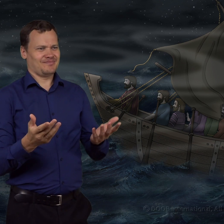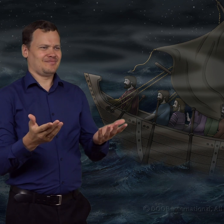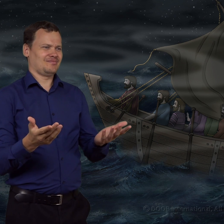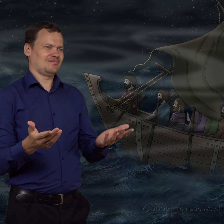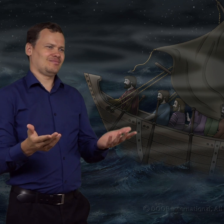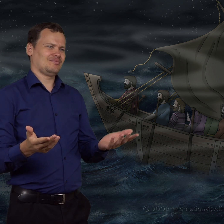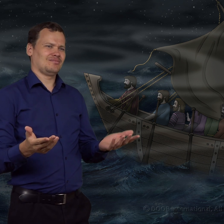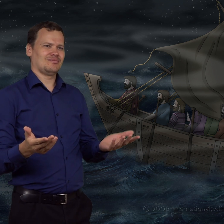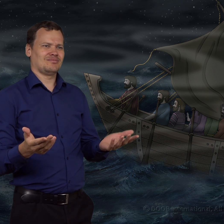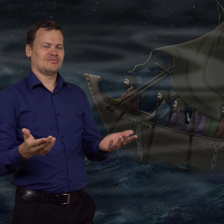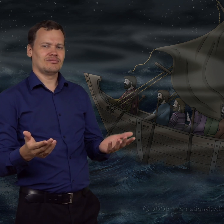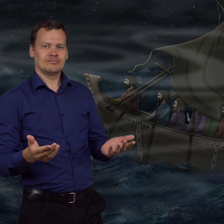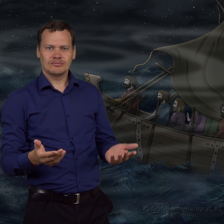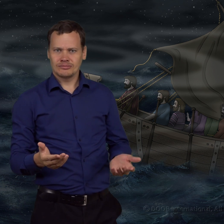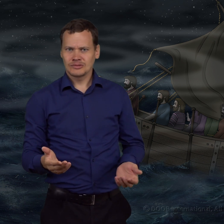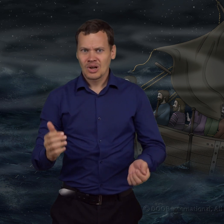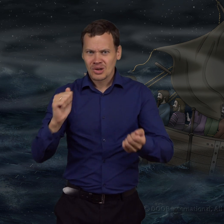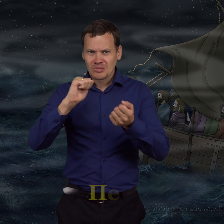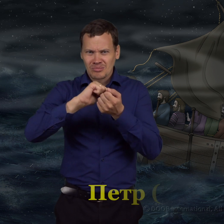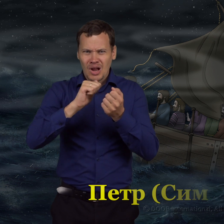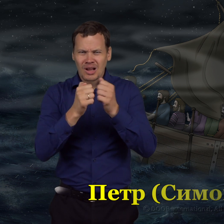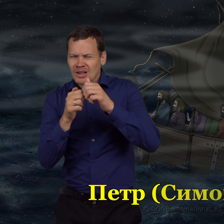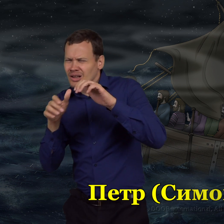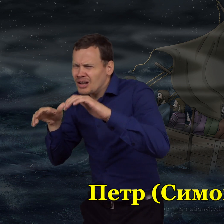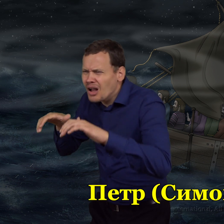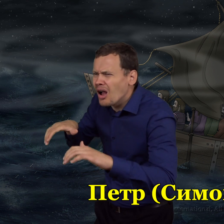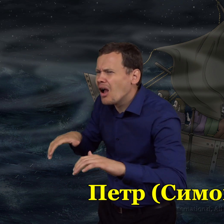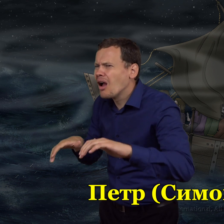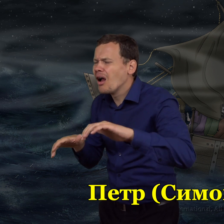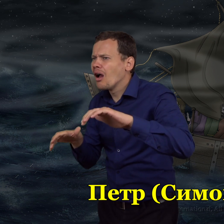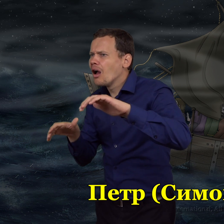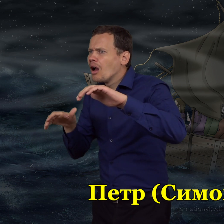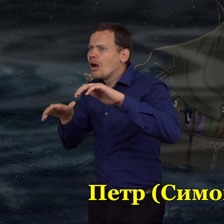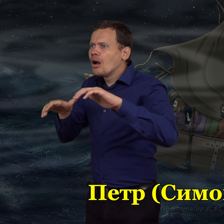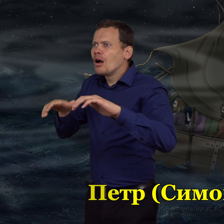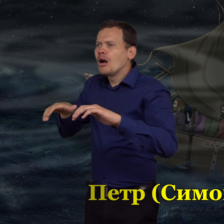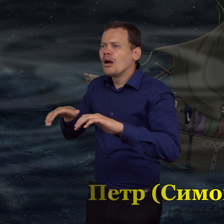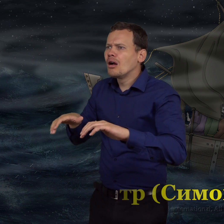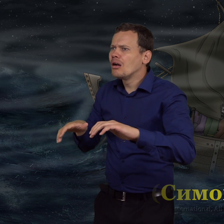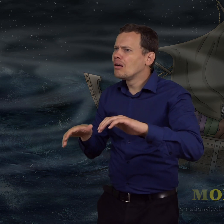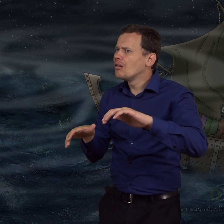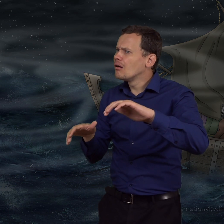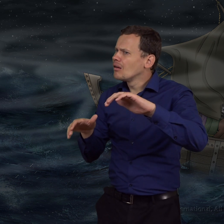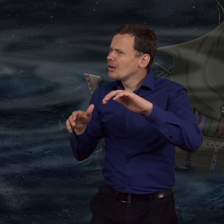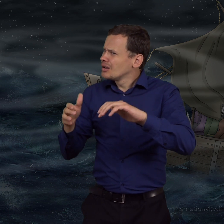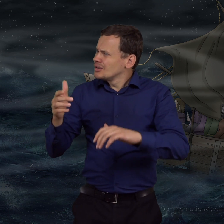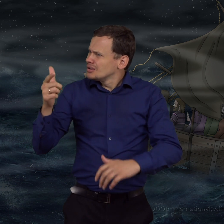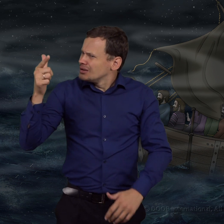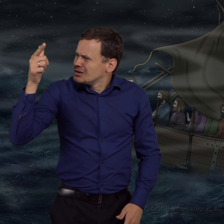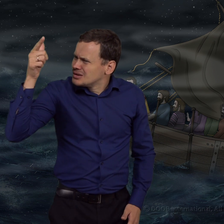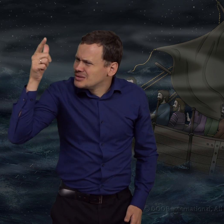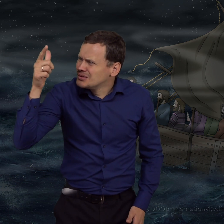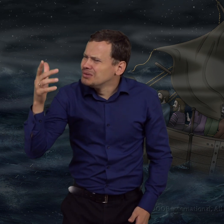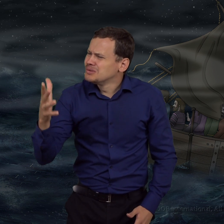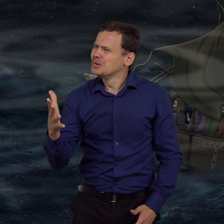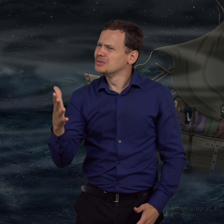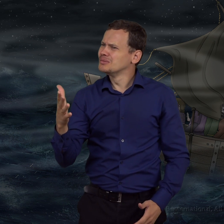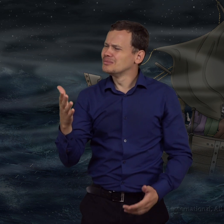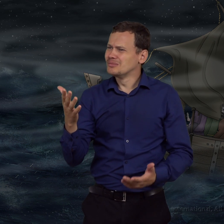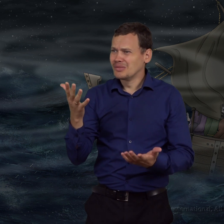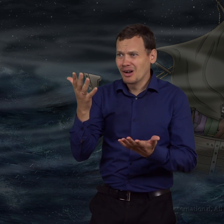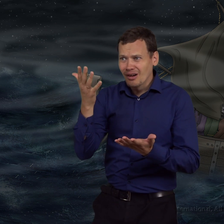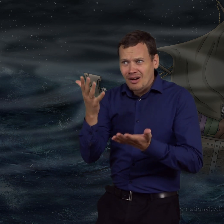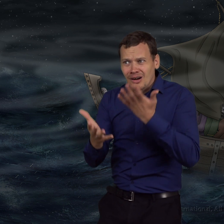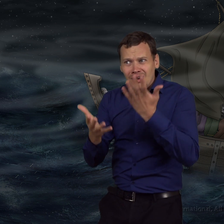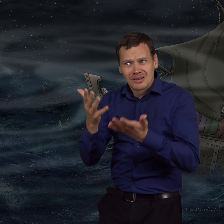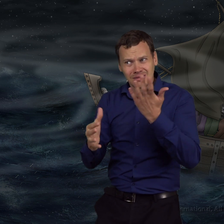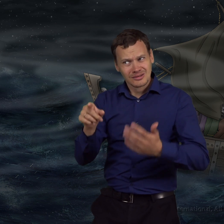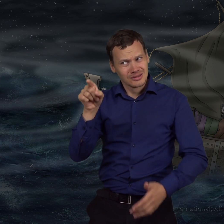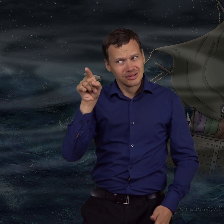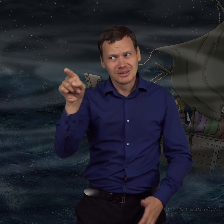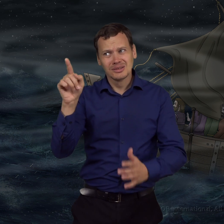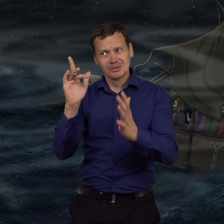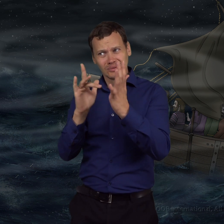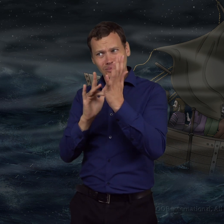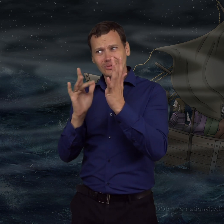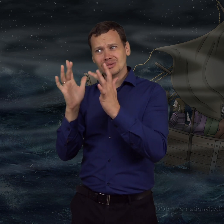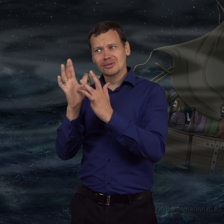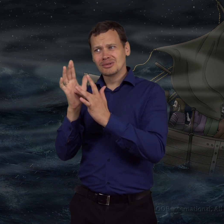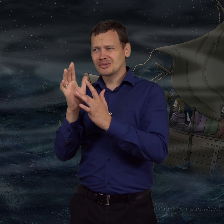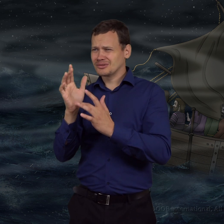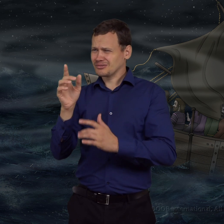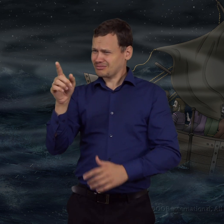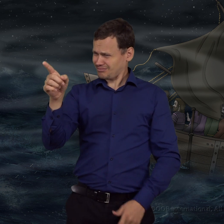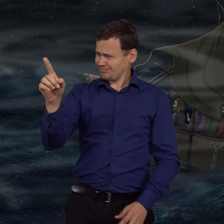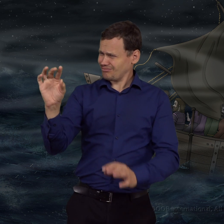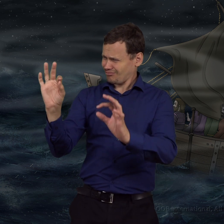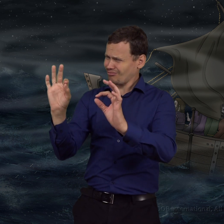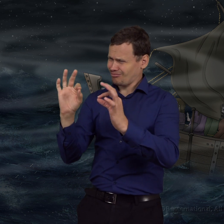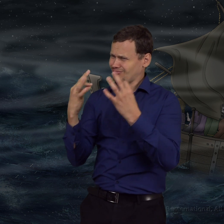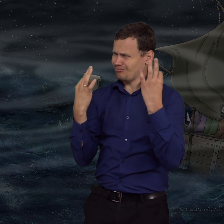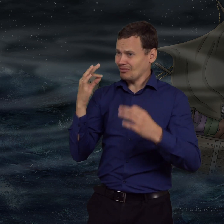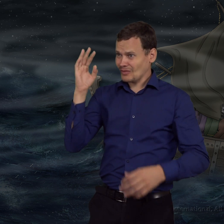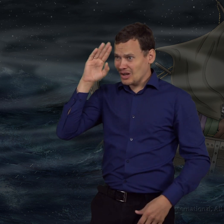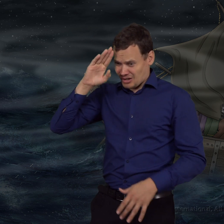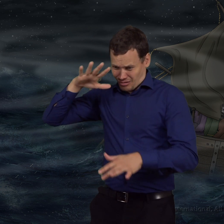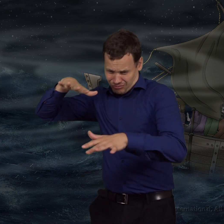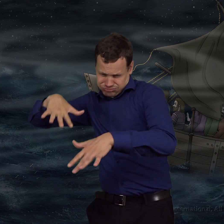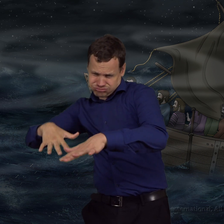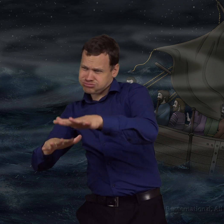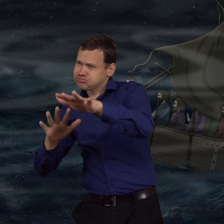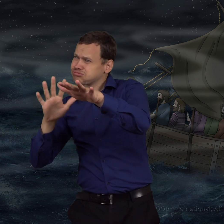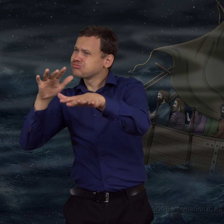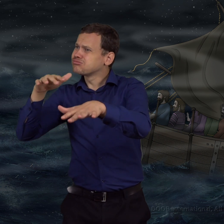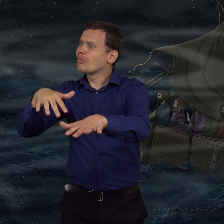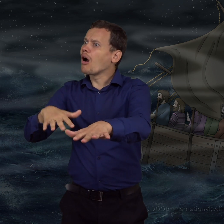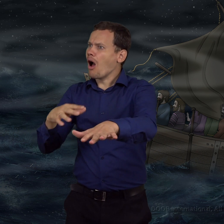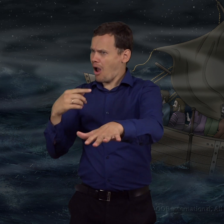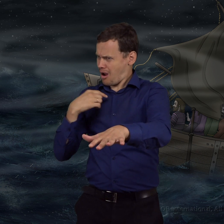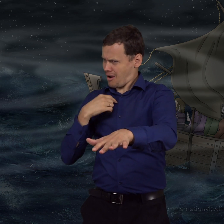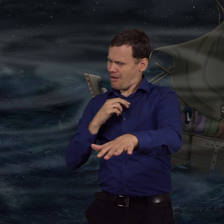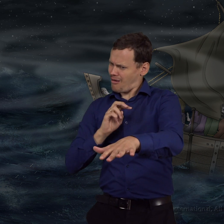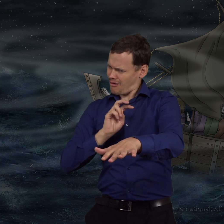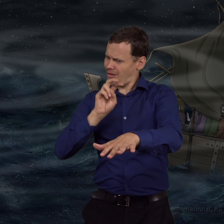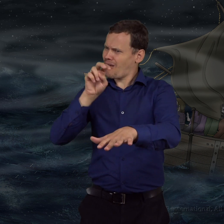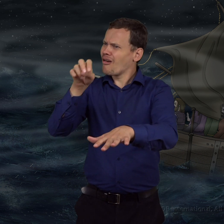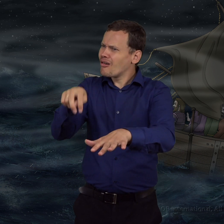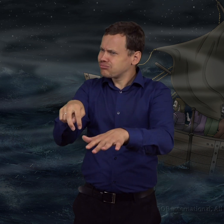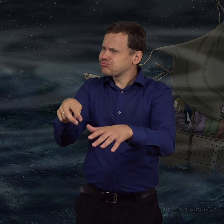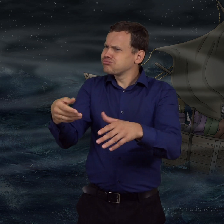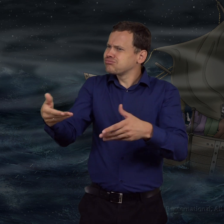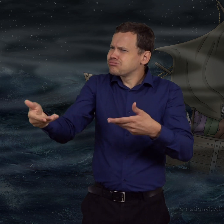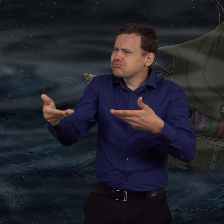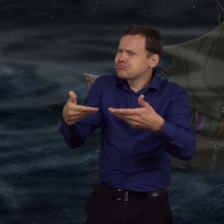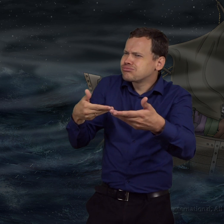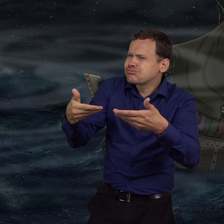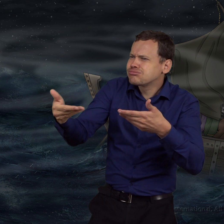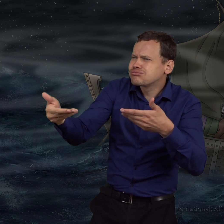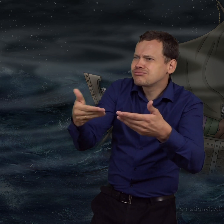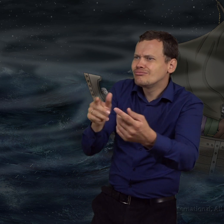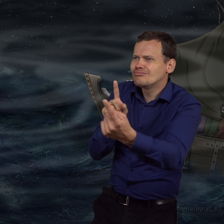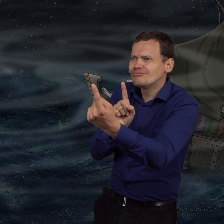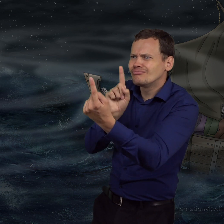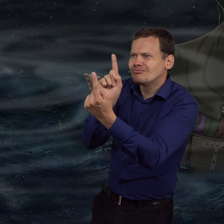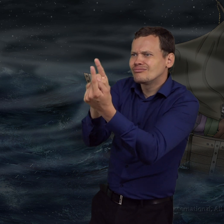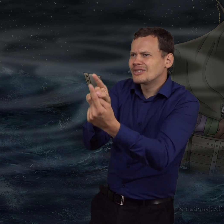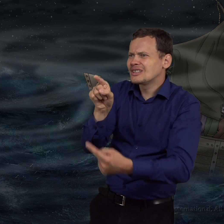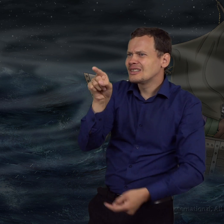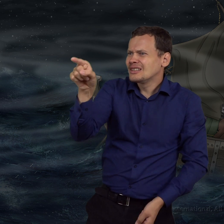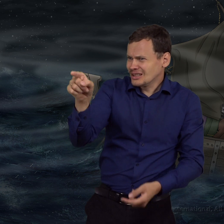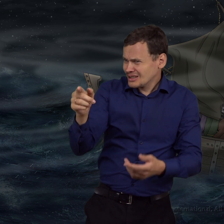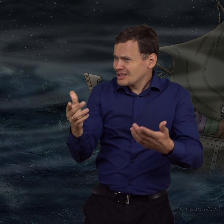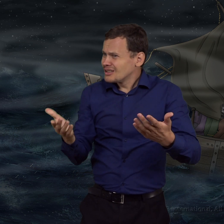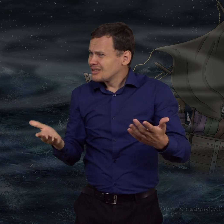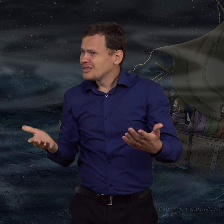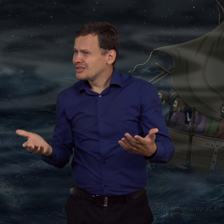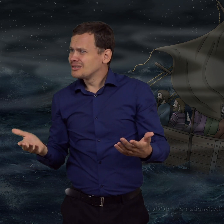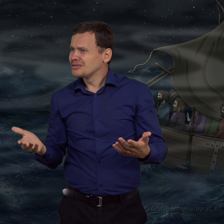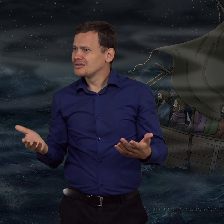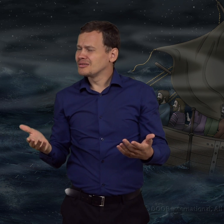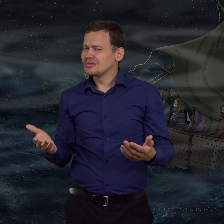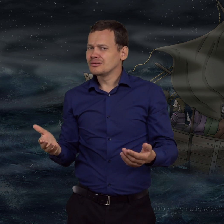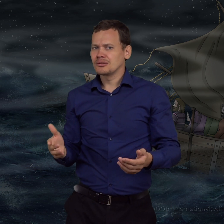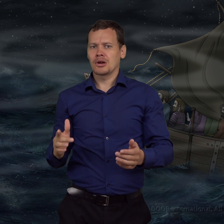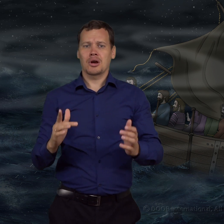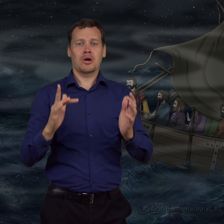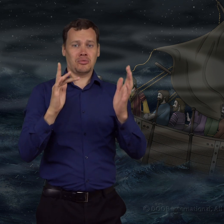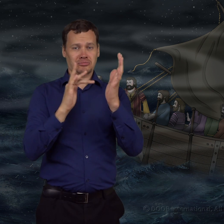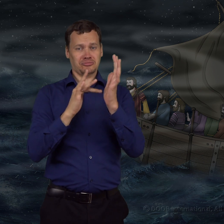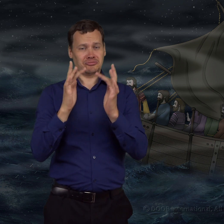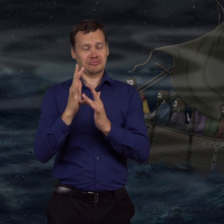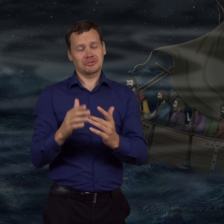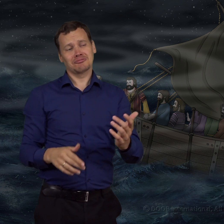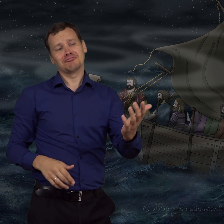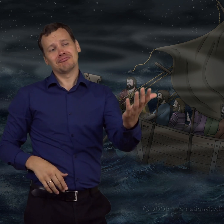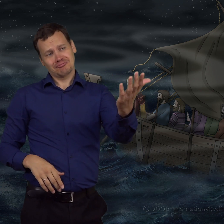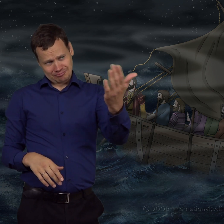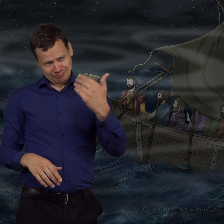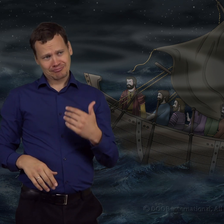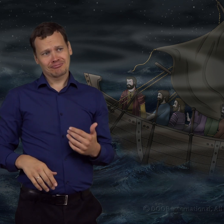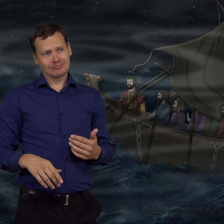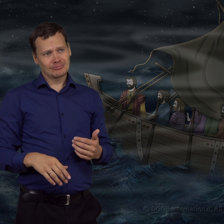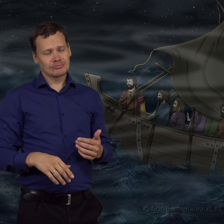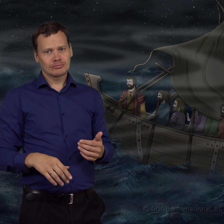“Lord, if it is You,” Peter replied, “command me to come to You on the water.”